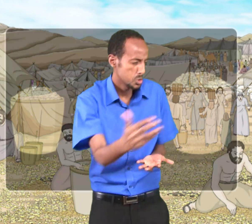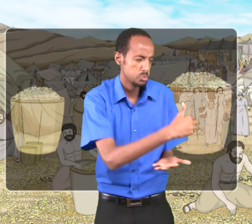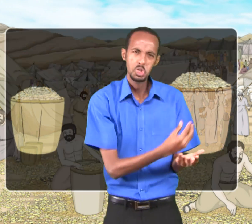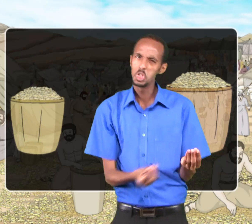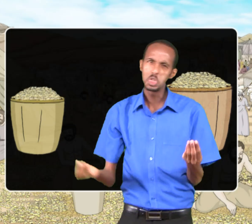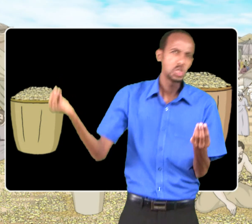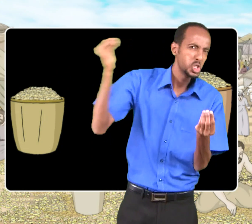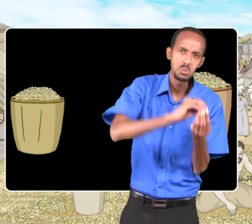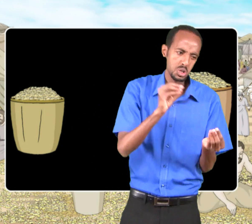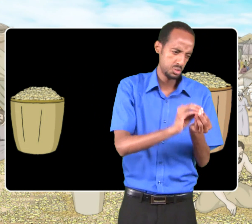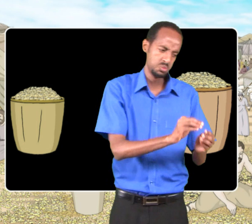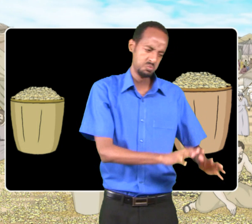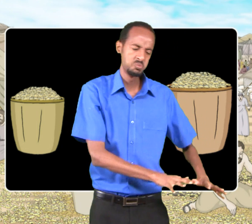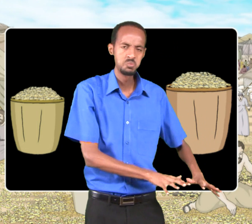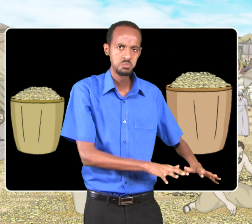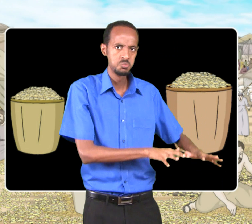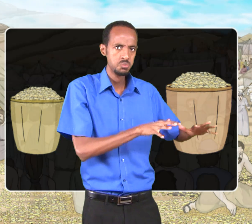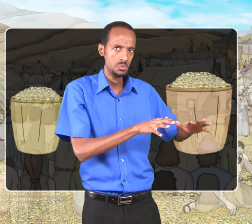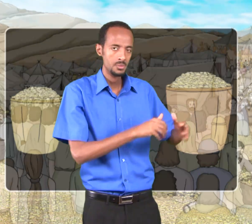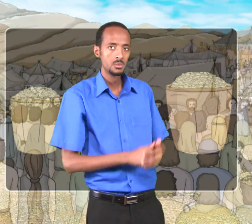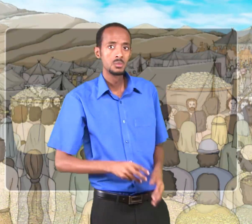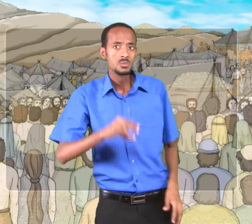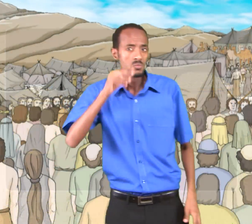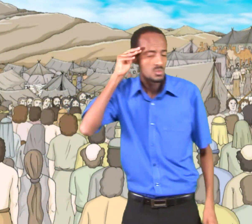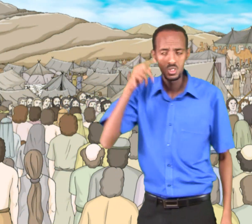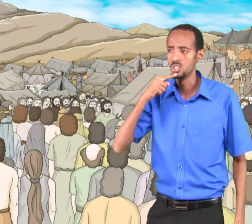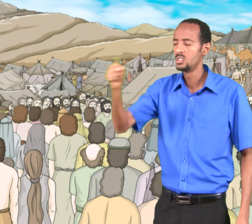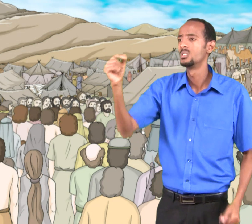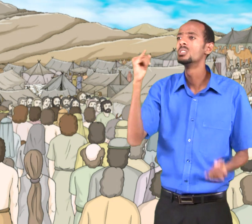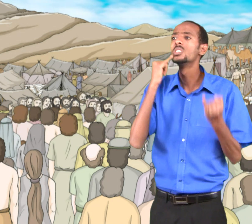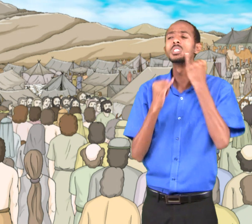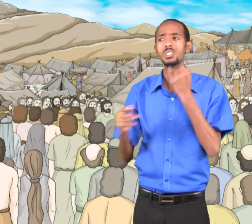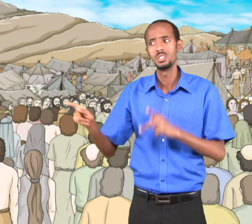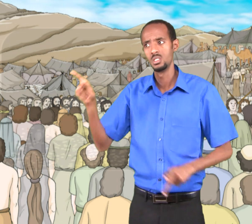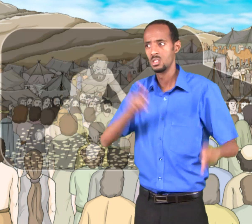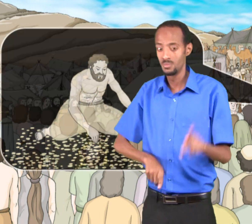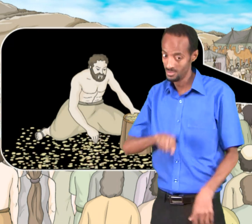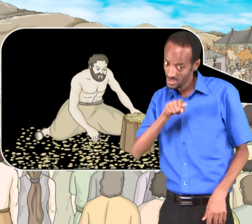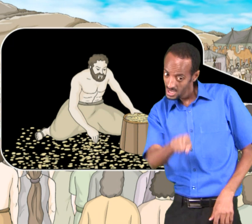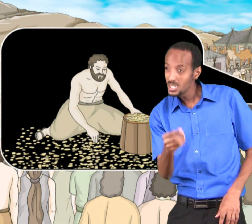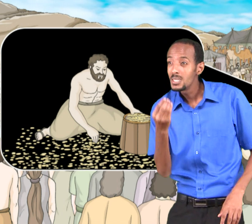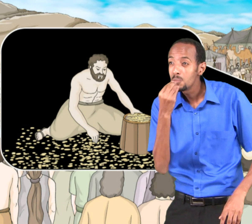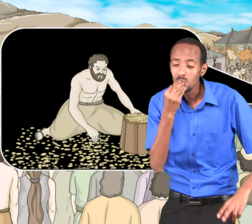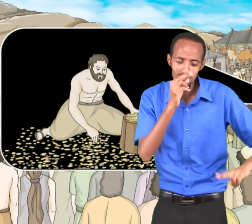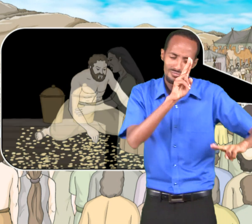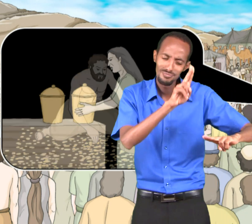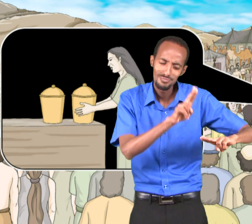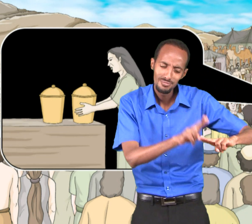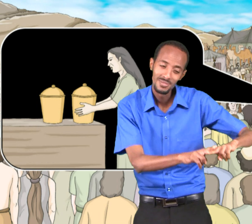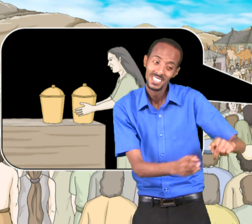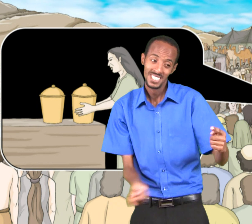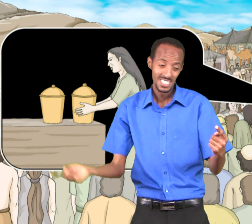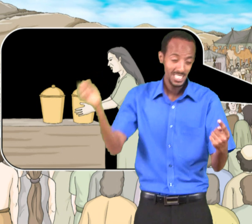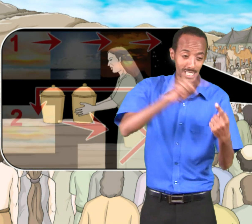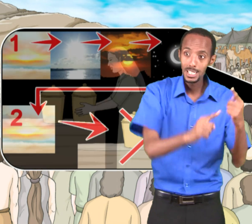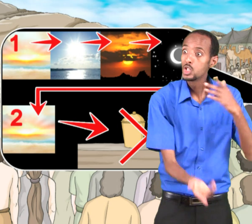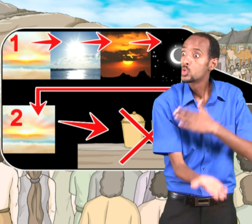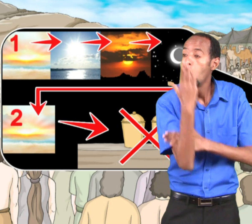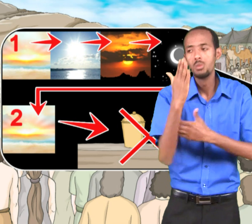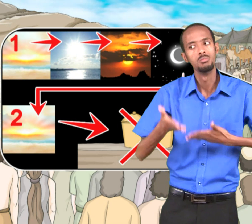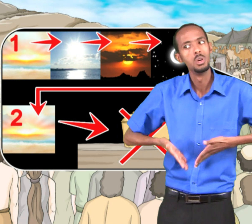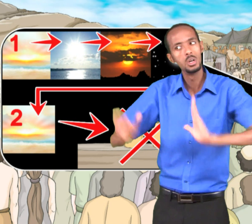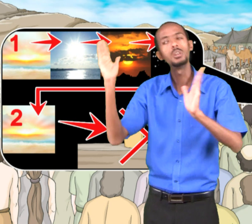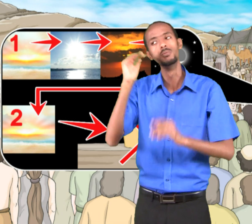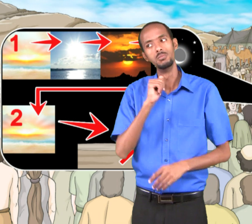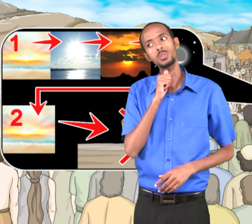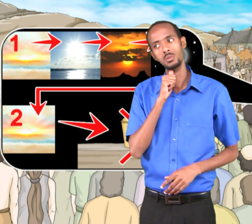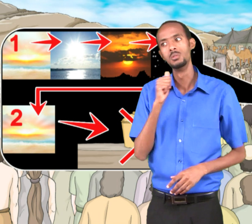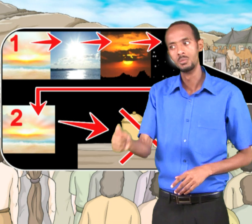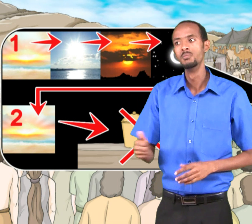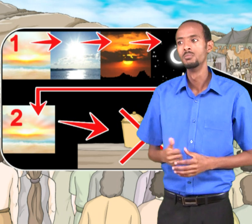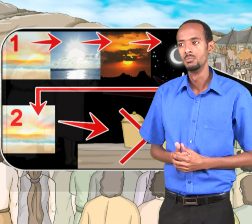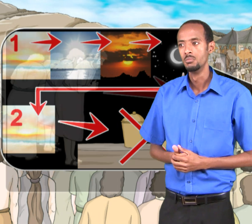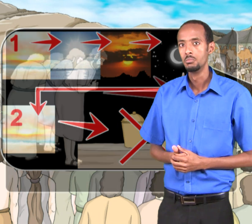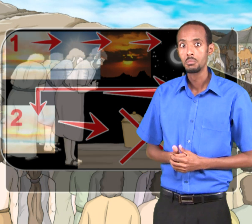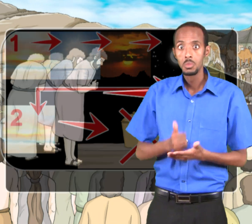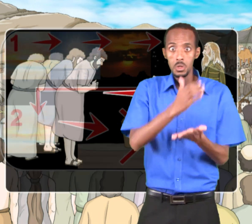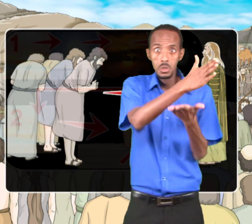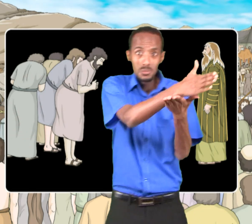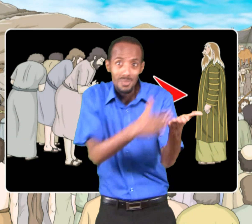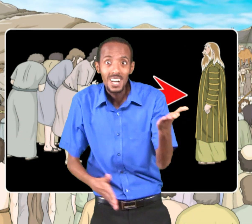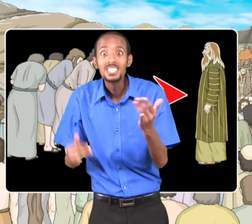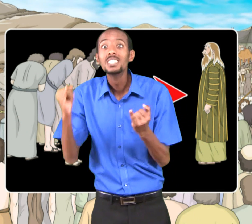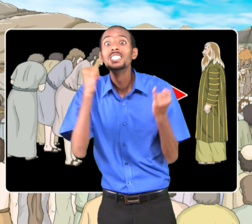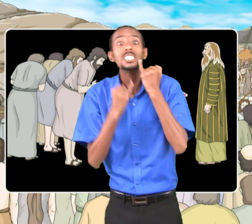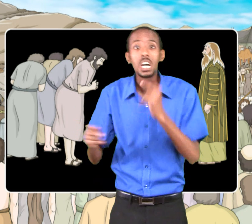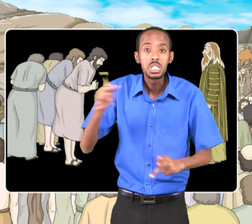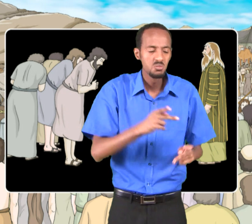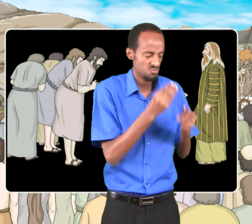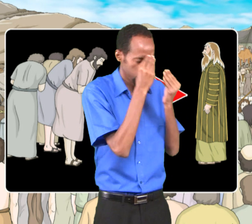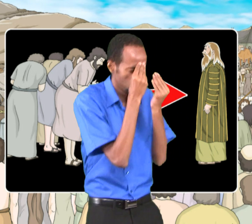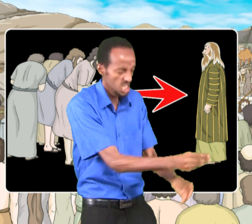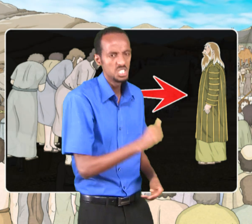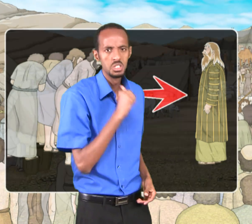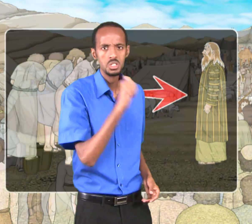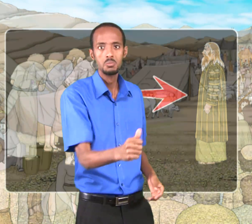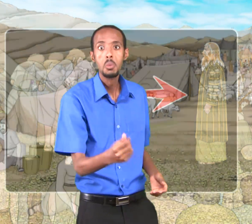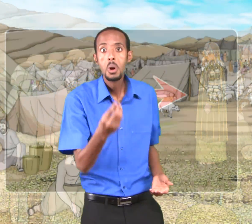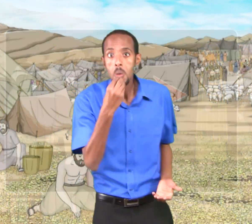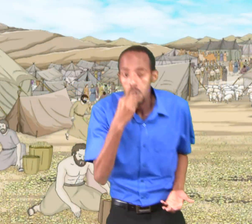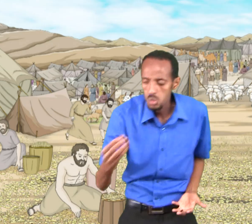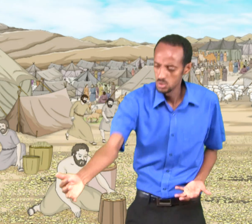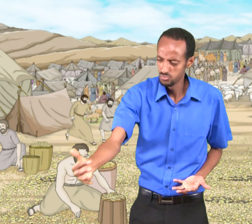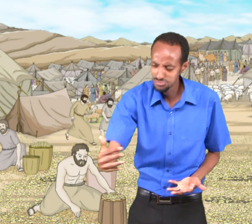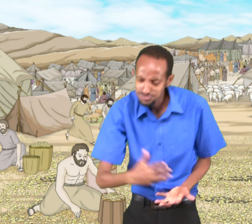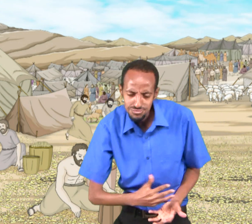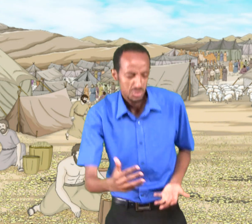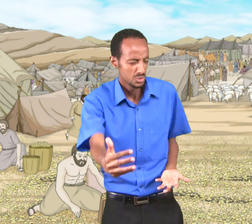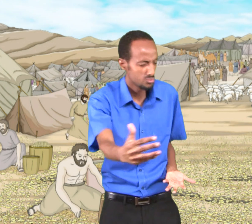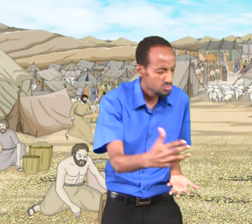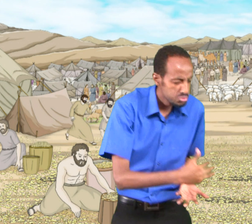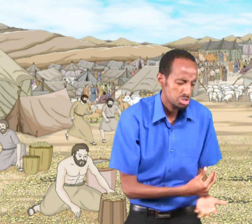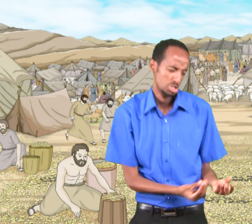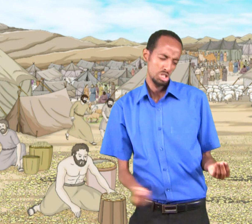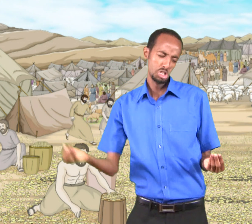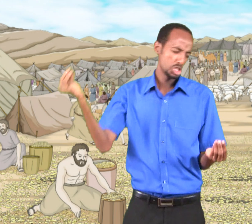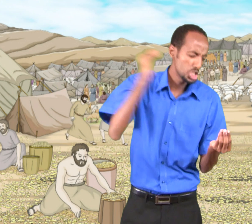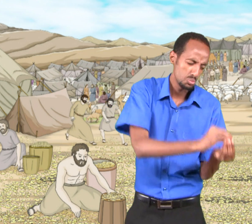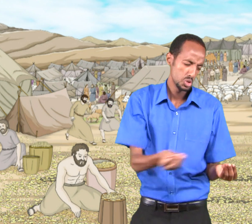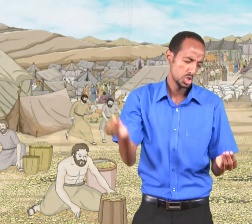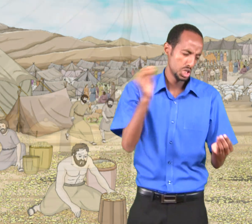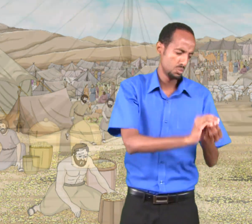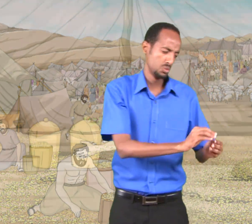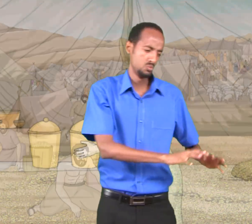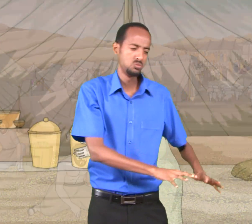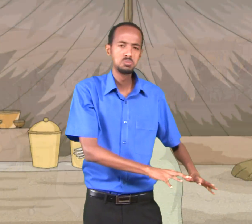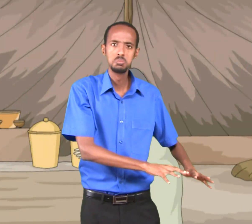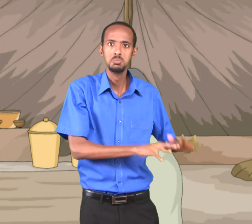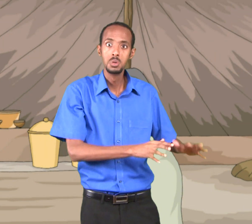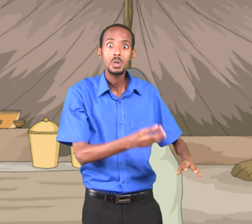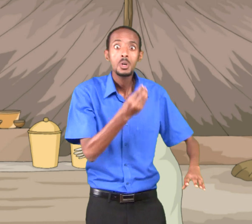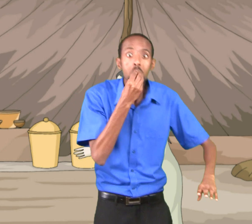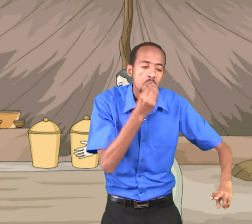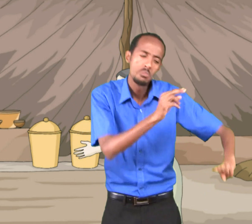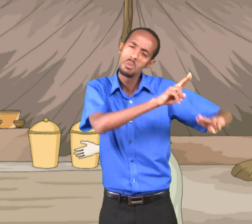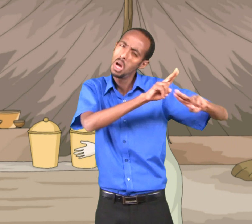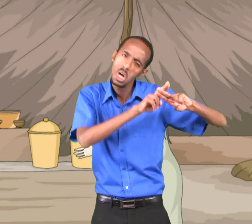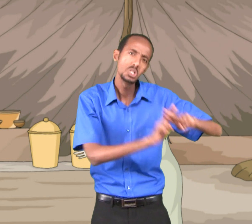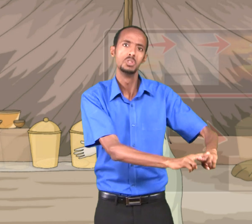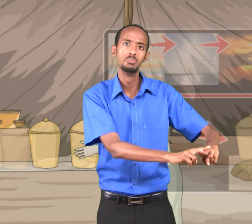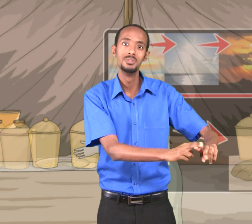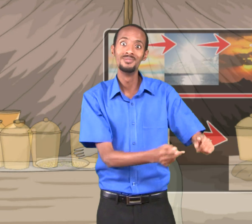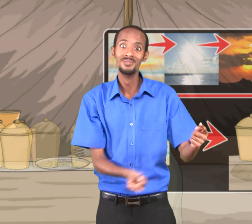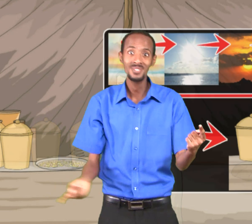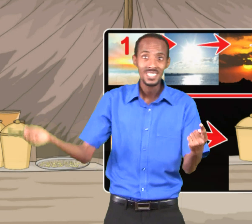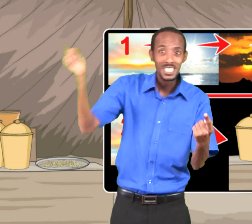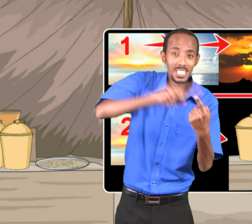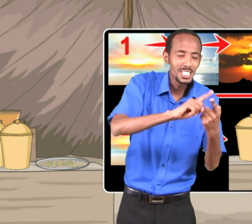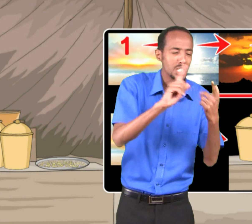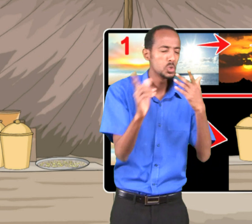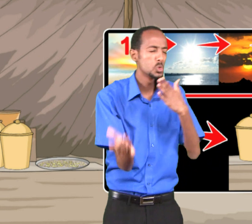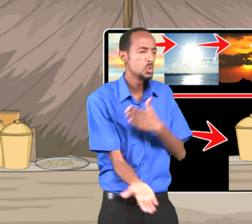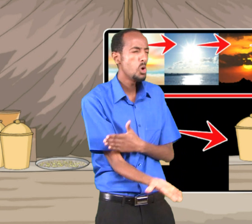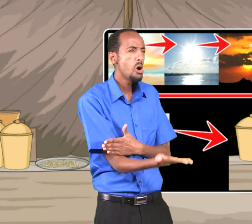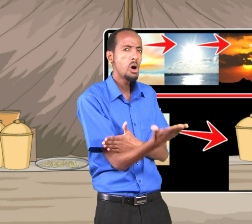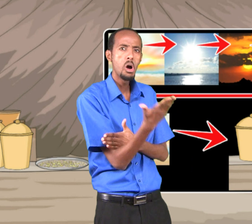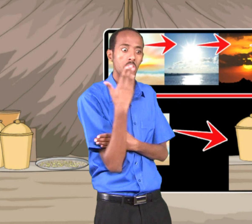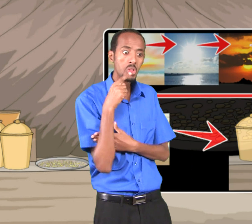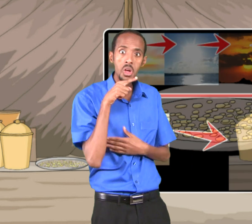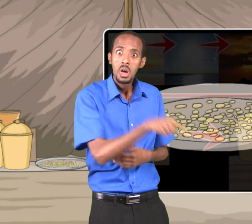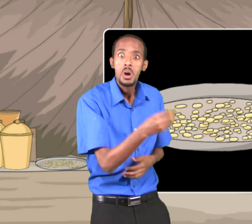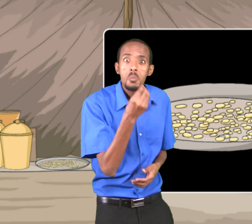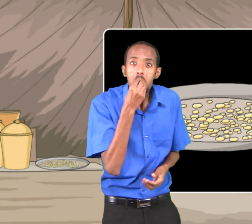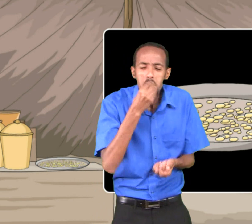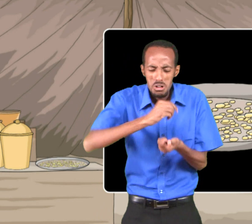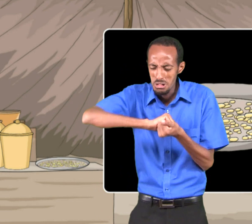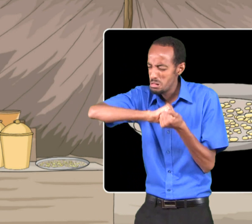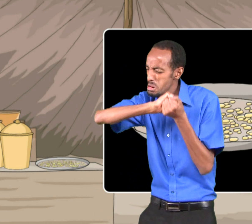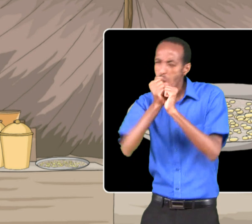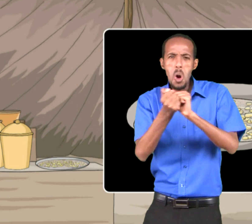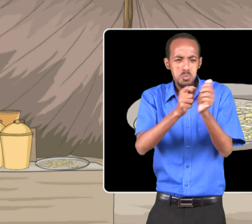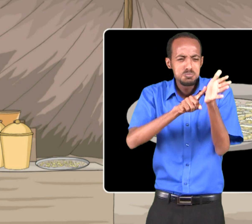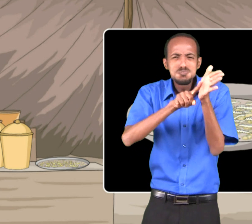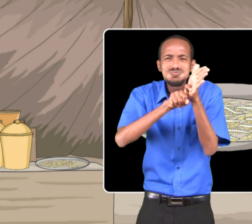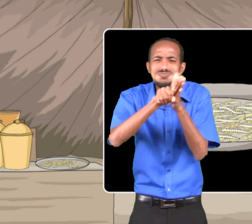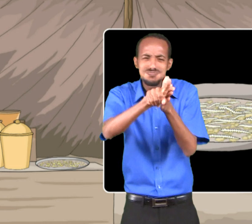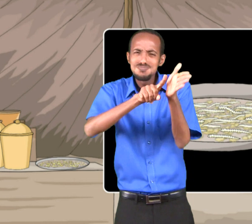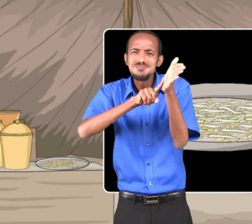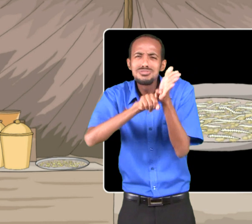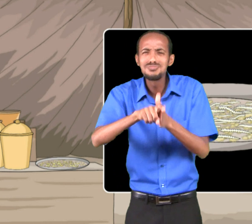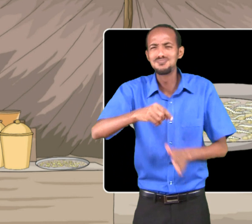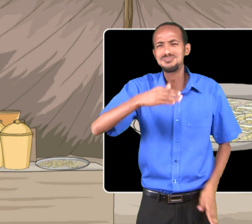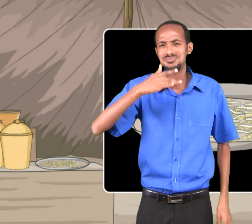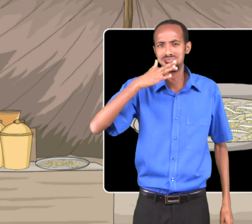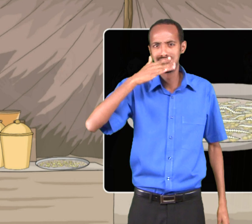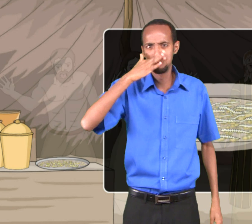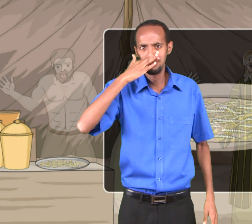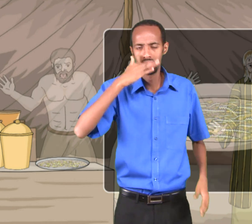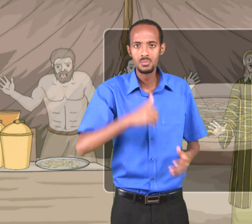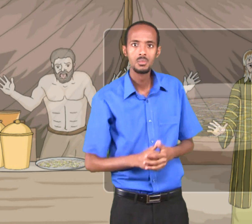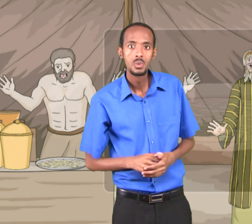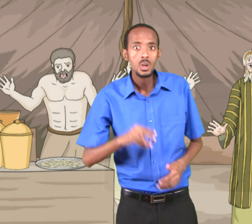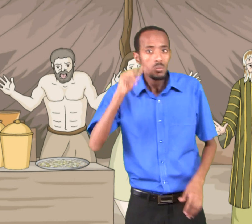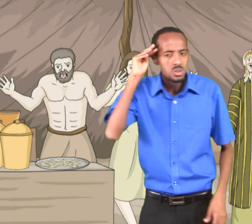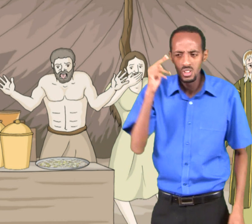Then Moses said to them, “No one may keep any of it until morning.” But they did not listen to Moses; some people left part of it until morning, and it became infested with maggots and began to smell.